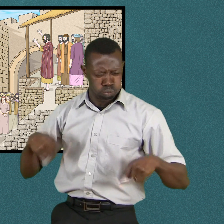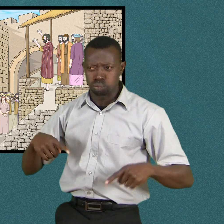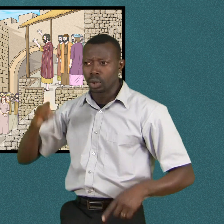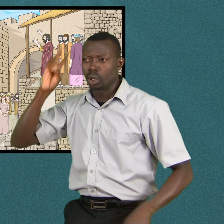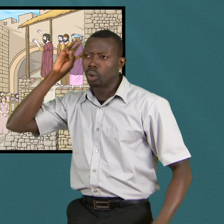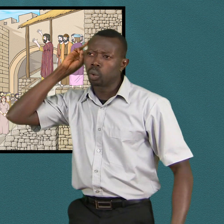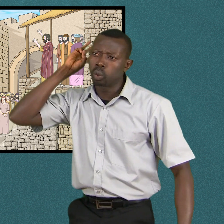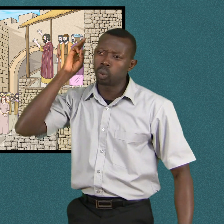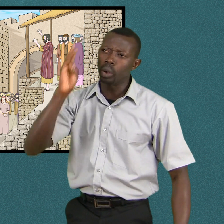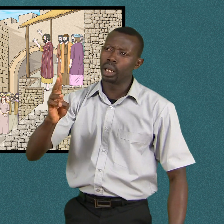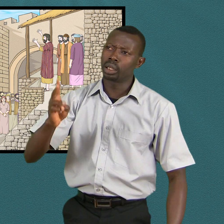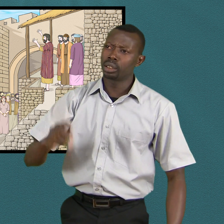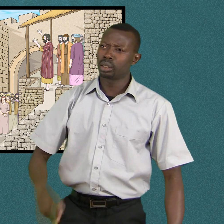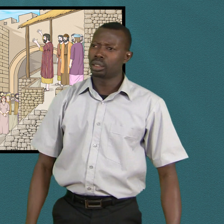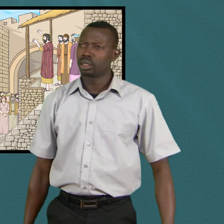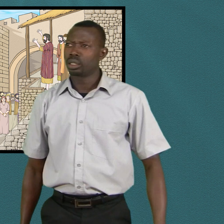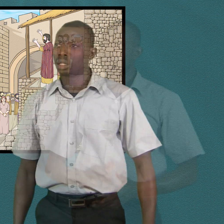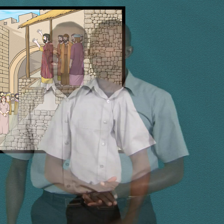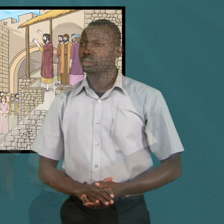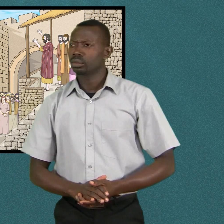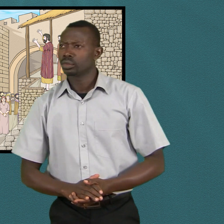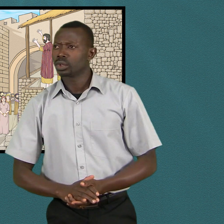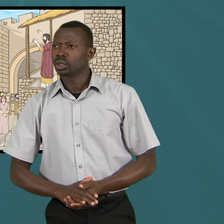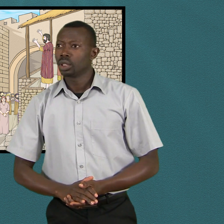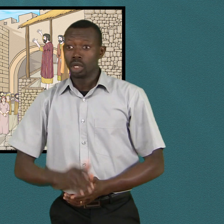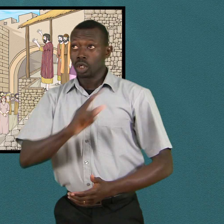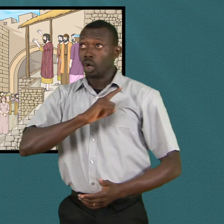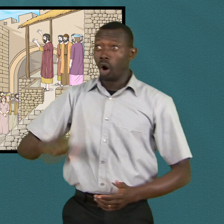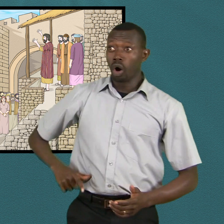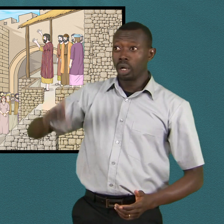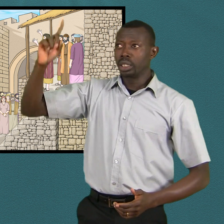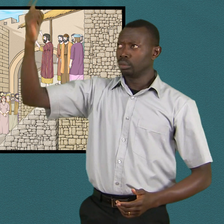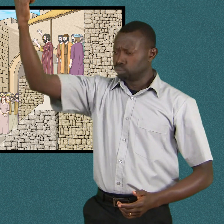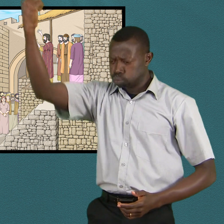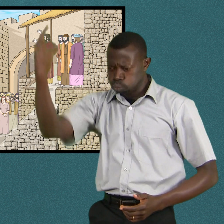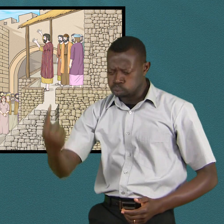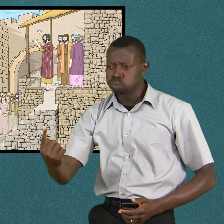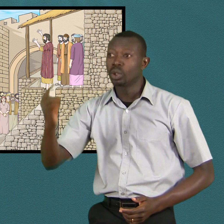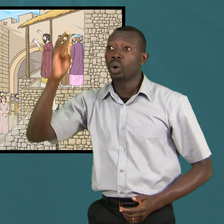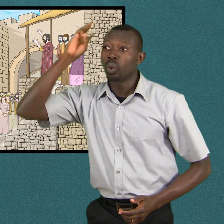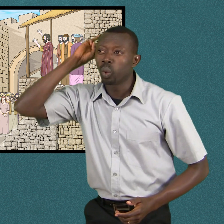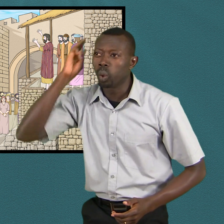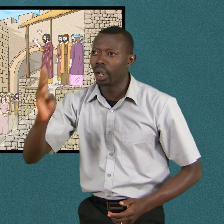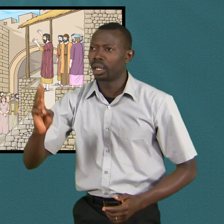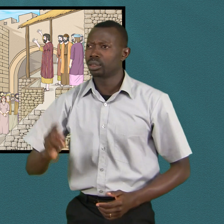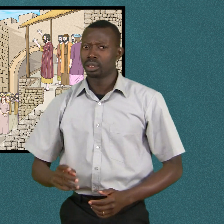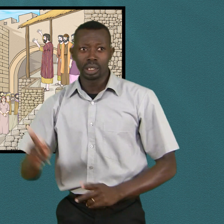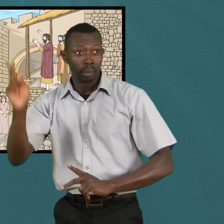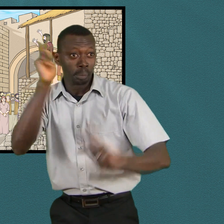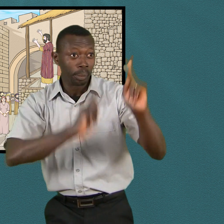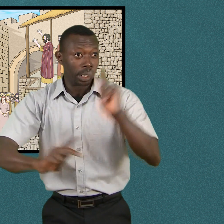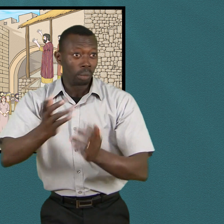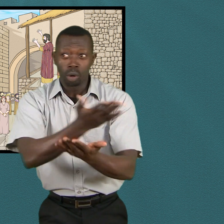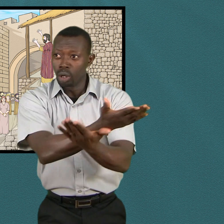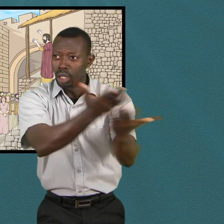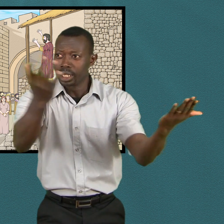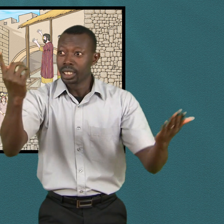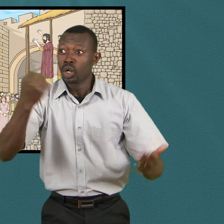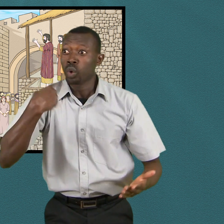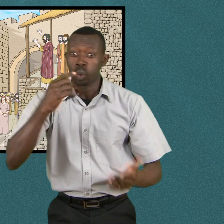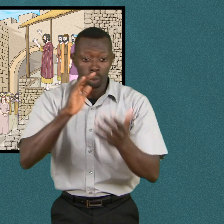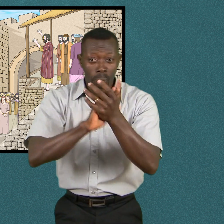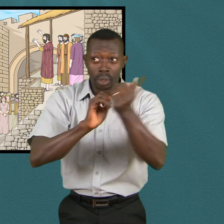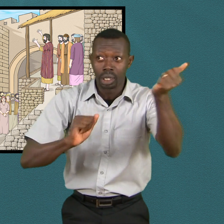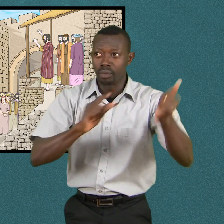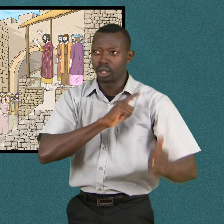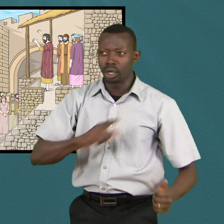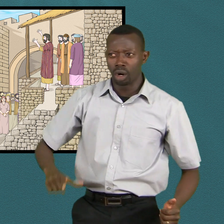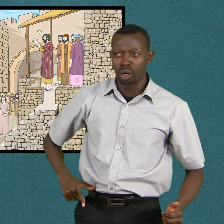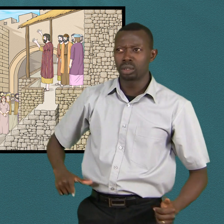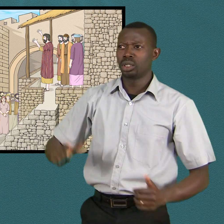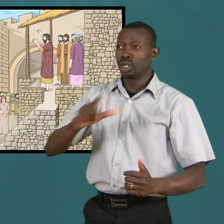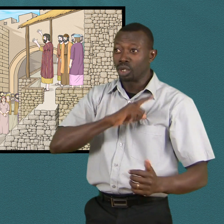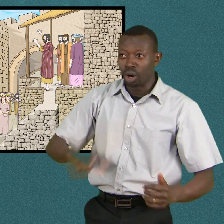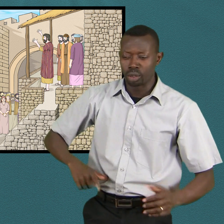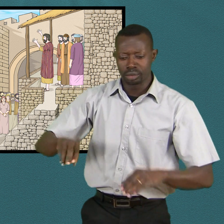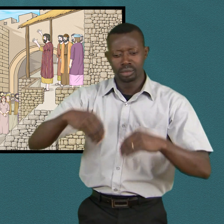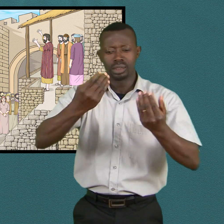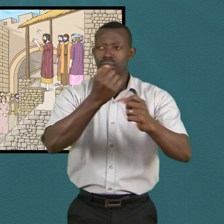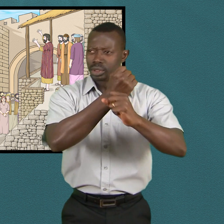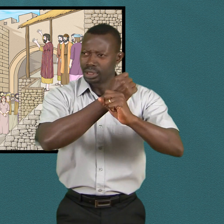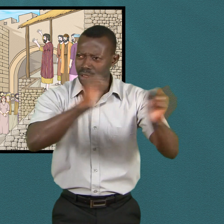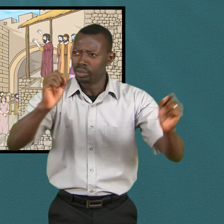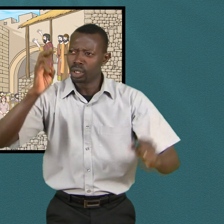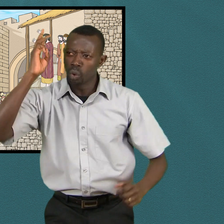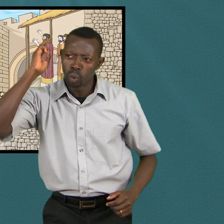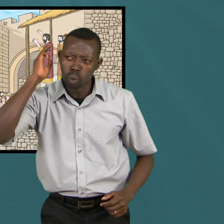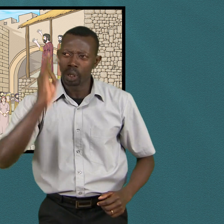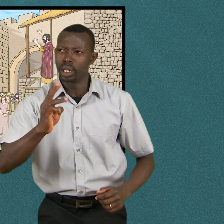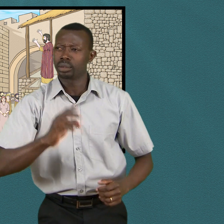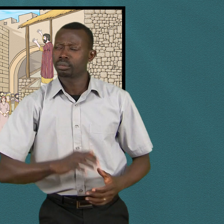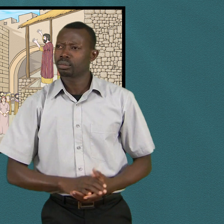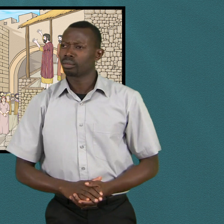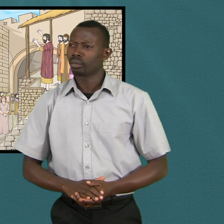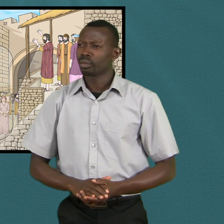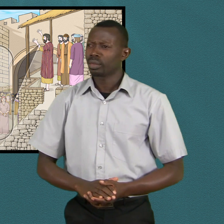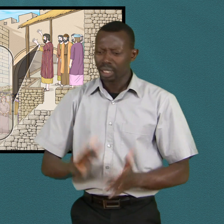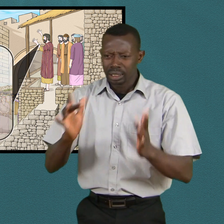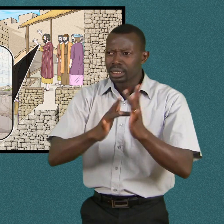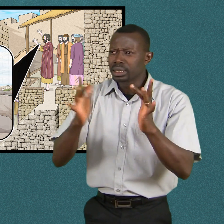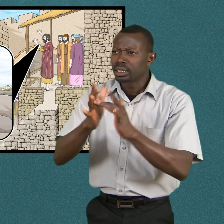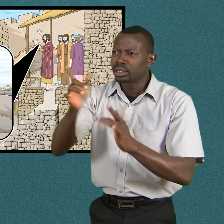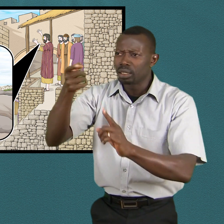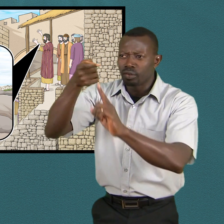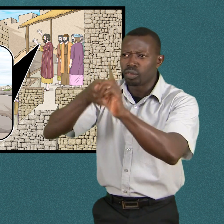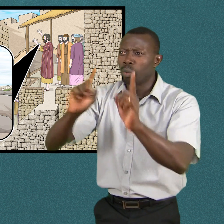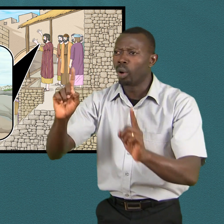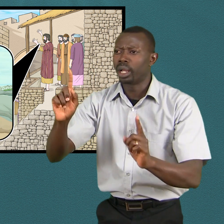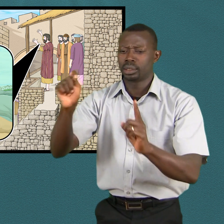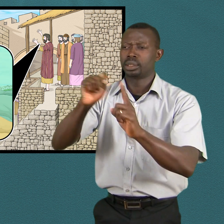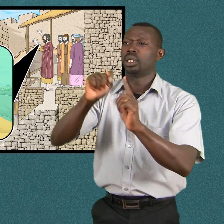And everyone who calls on the name of the Lord will be saved.’